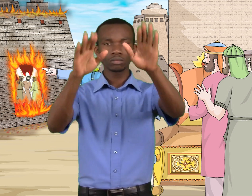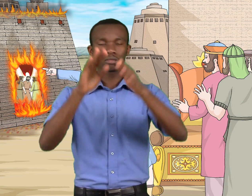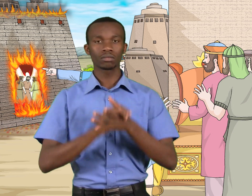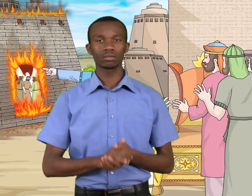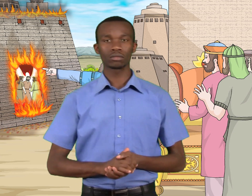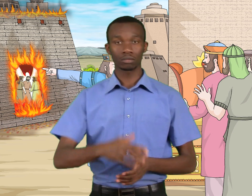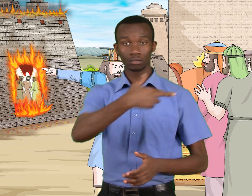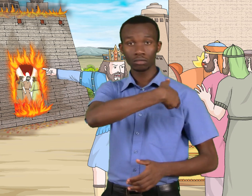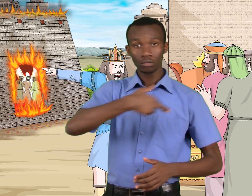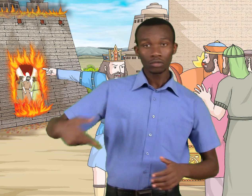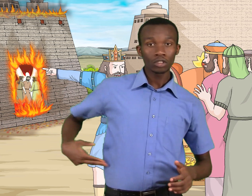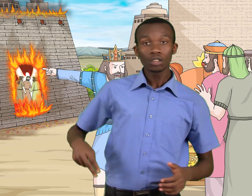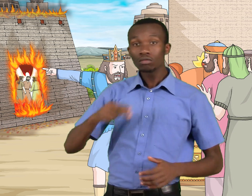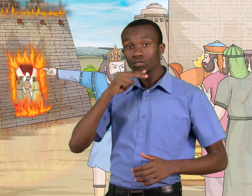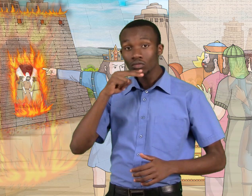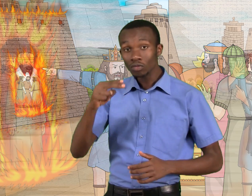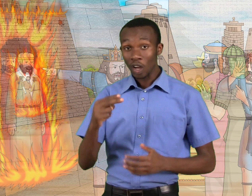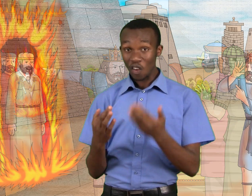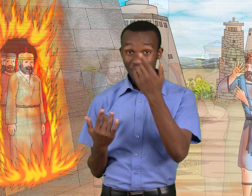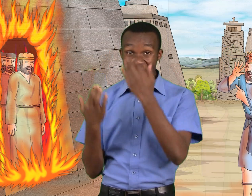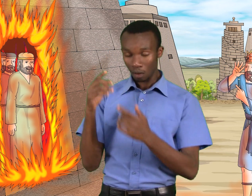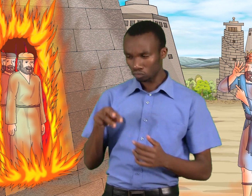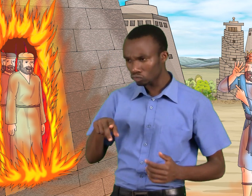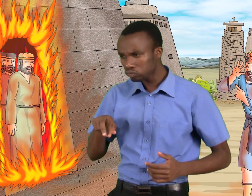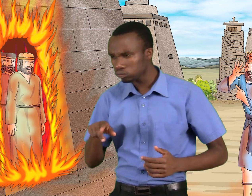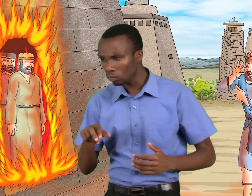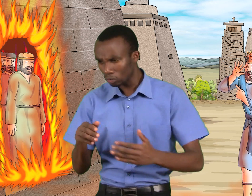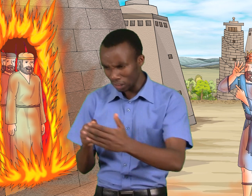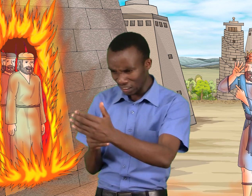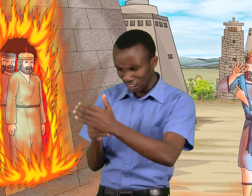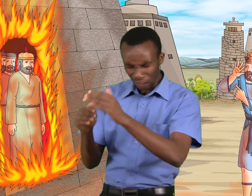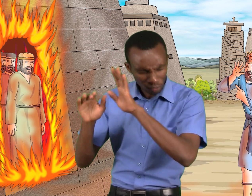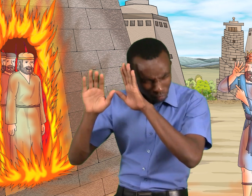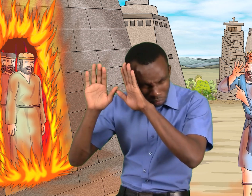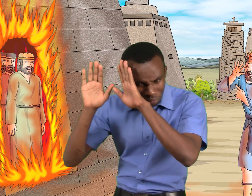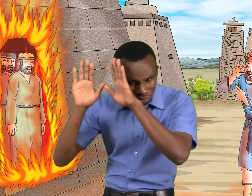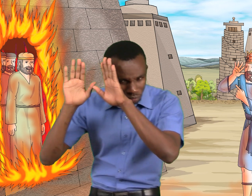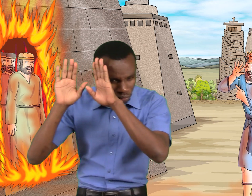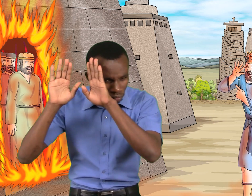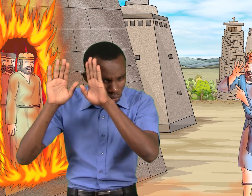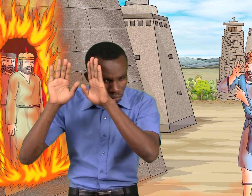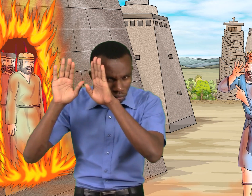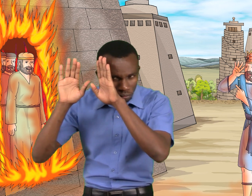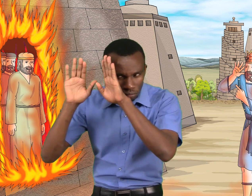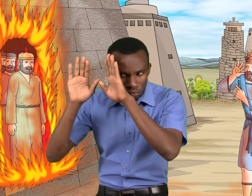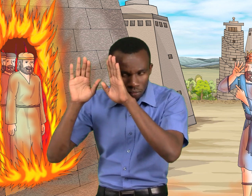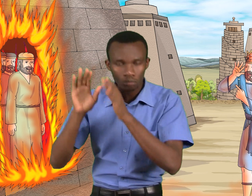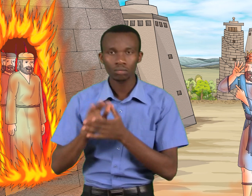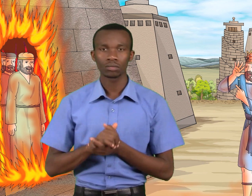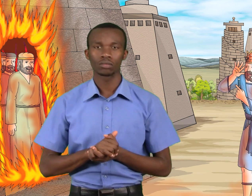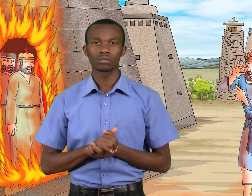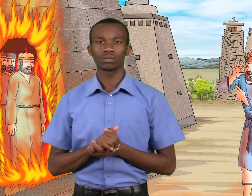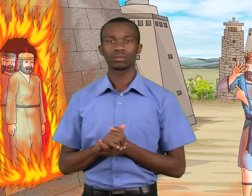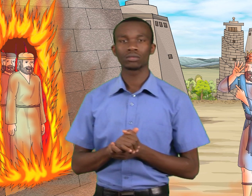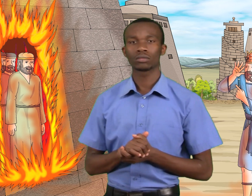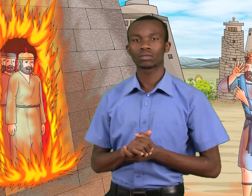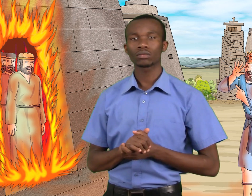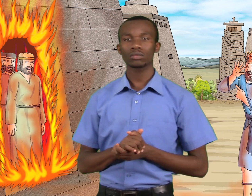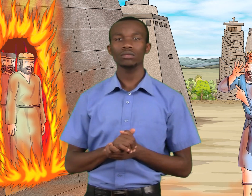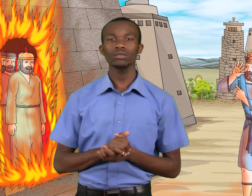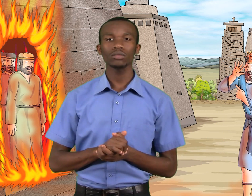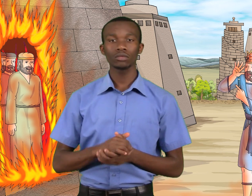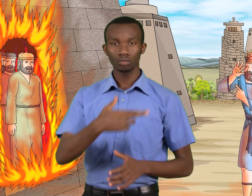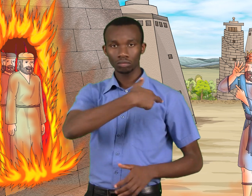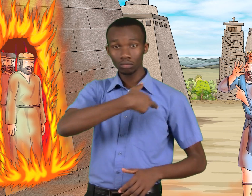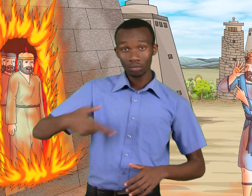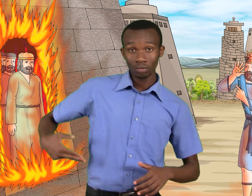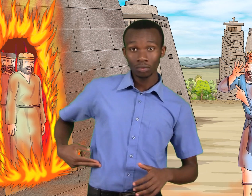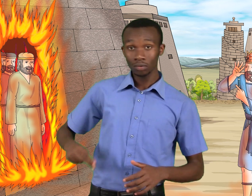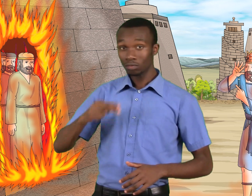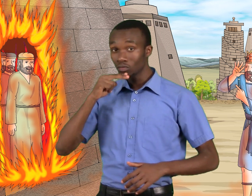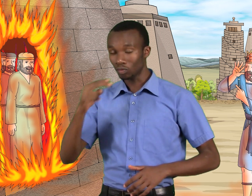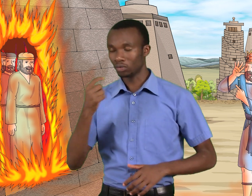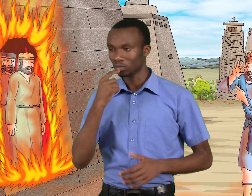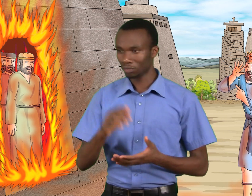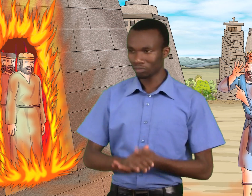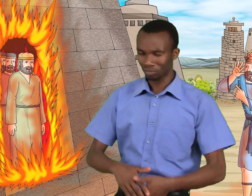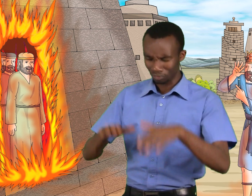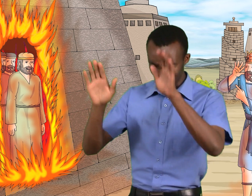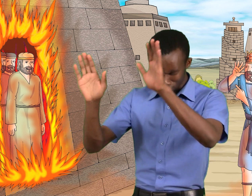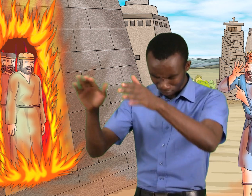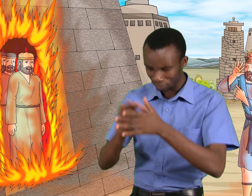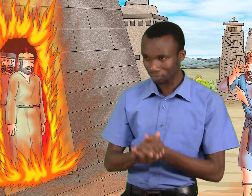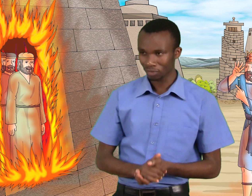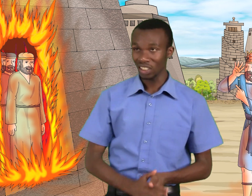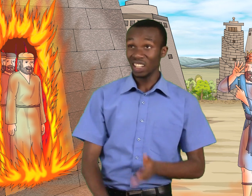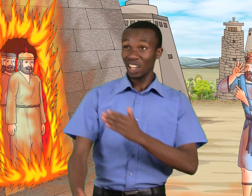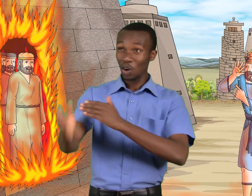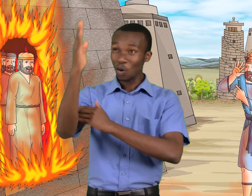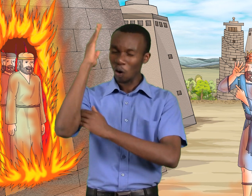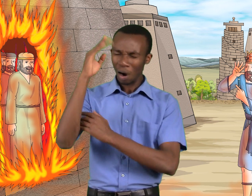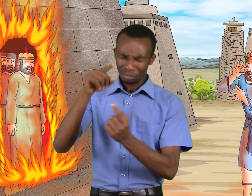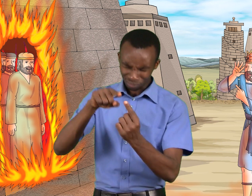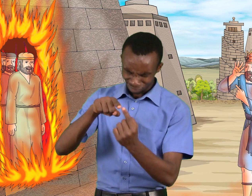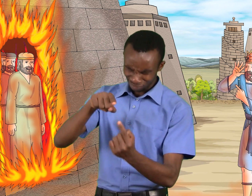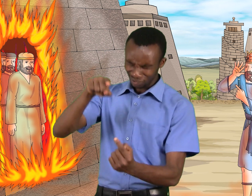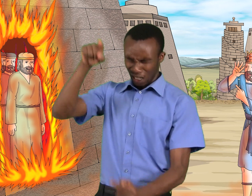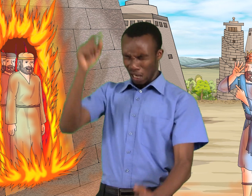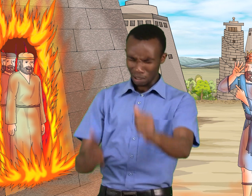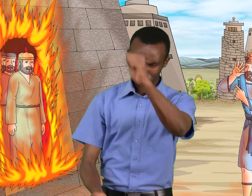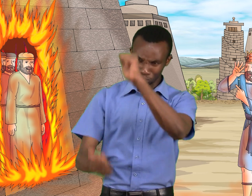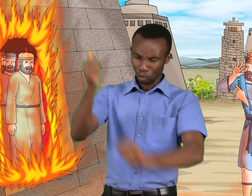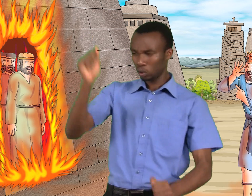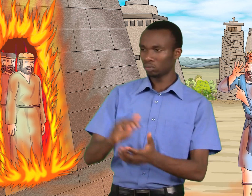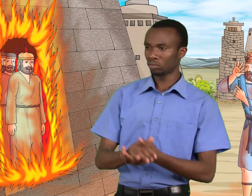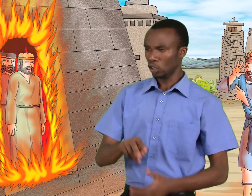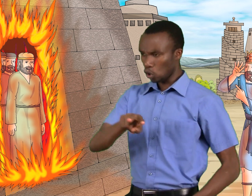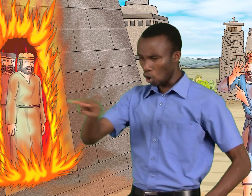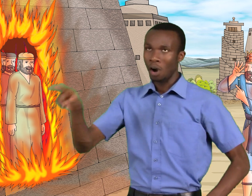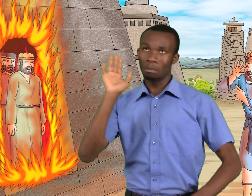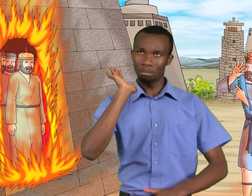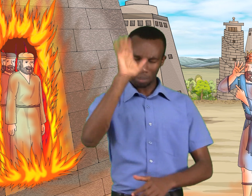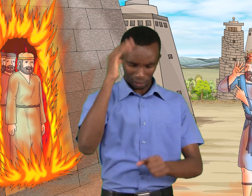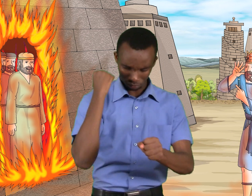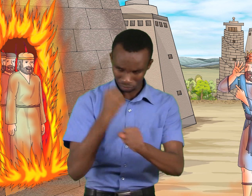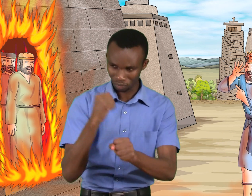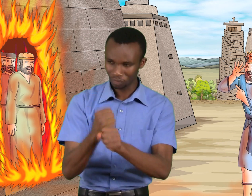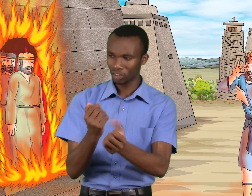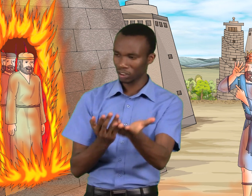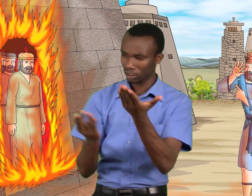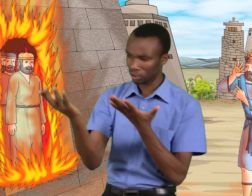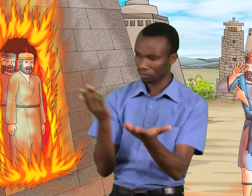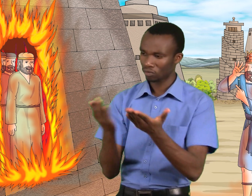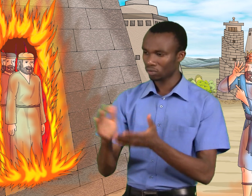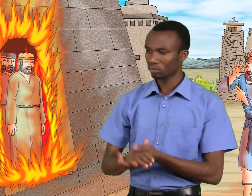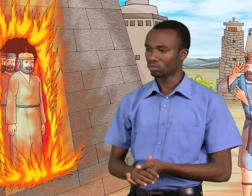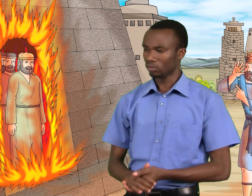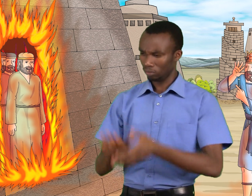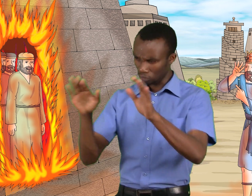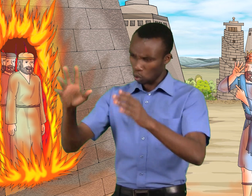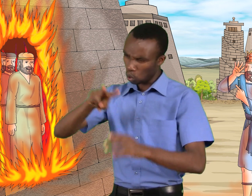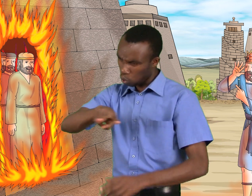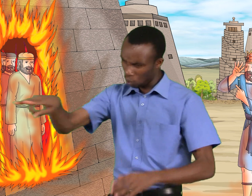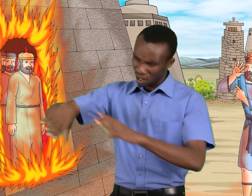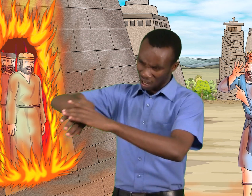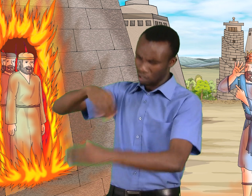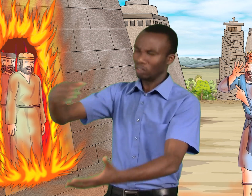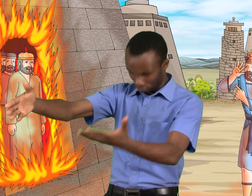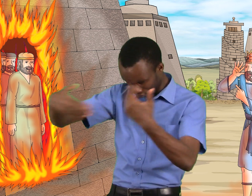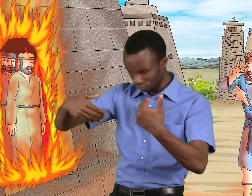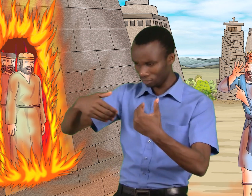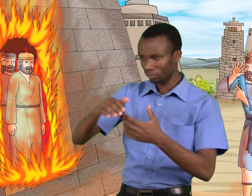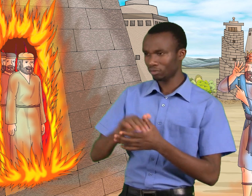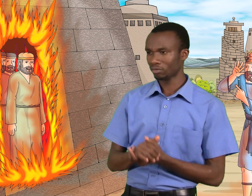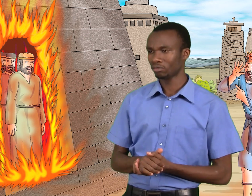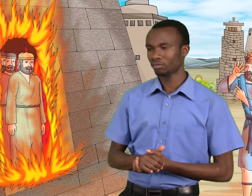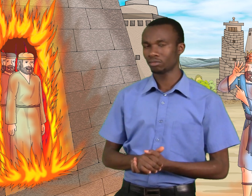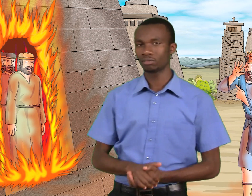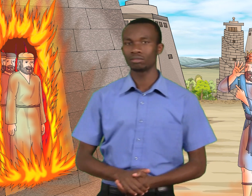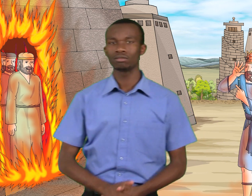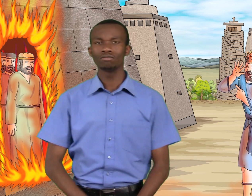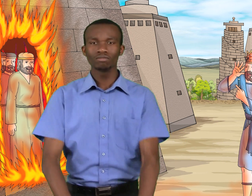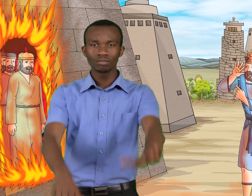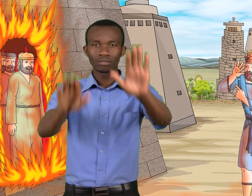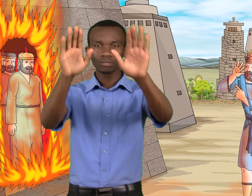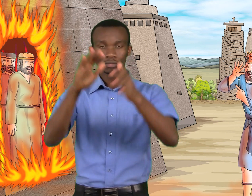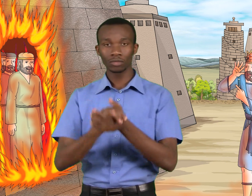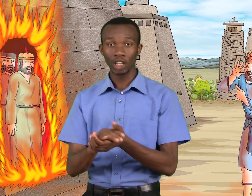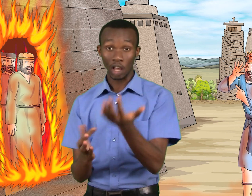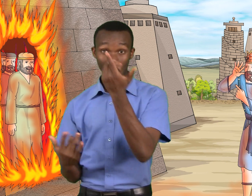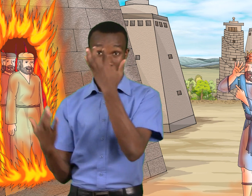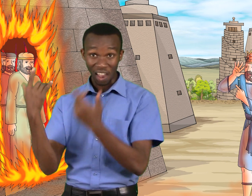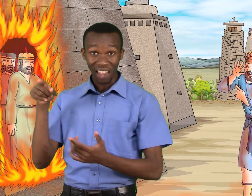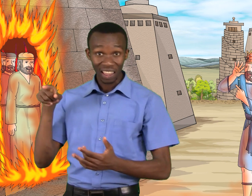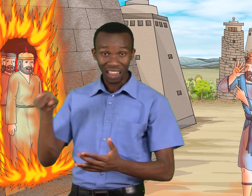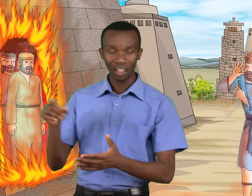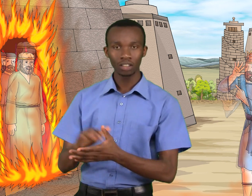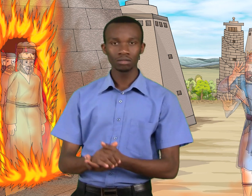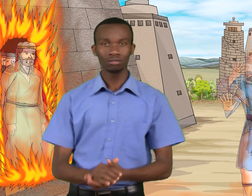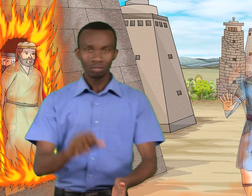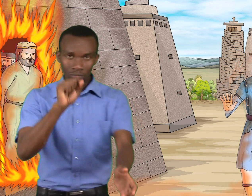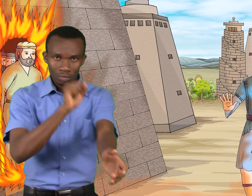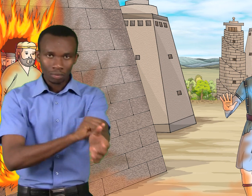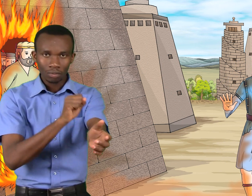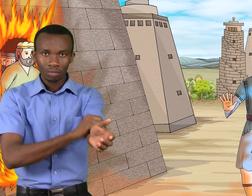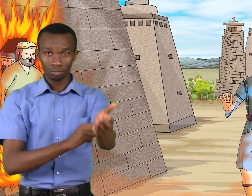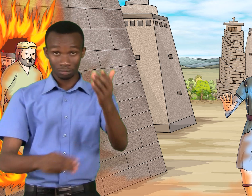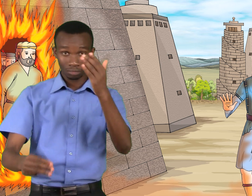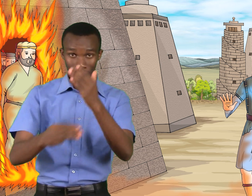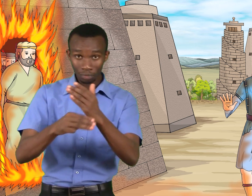“I see four men, unbound and unharmed, walking around in the fire—and the fourth looks like a son of the gods!”